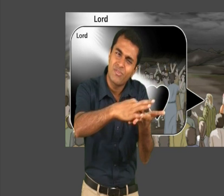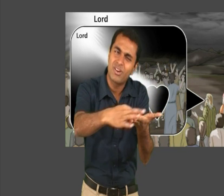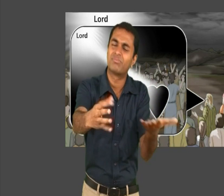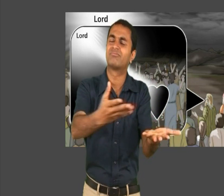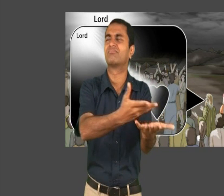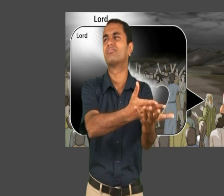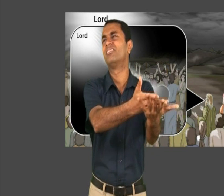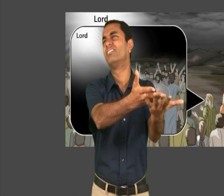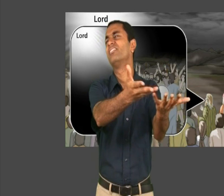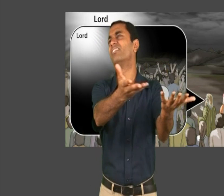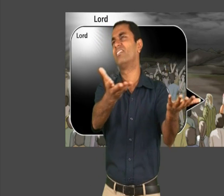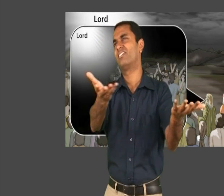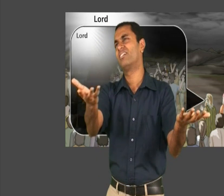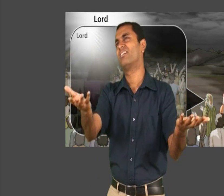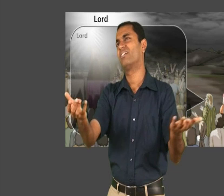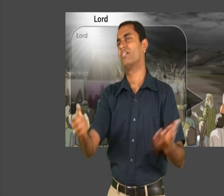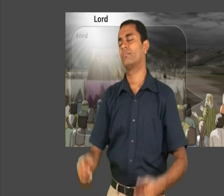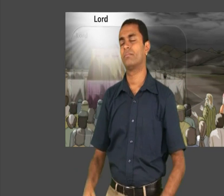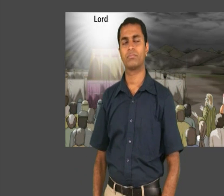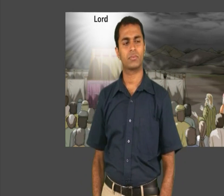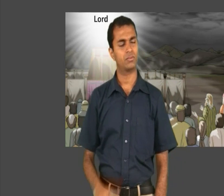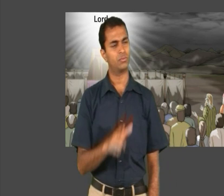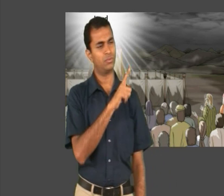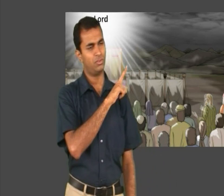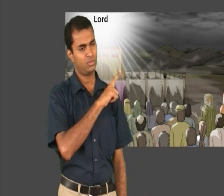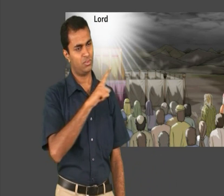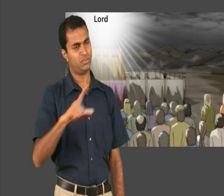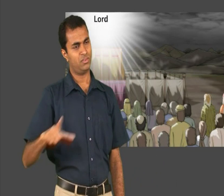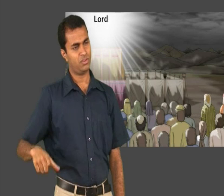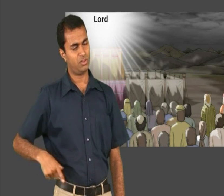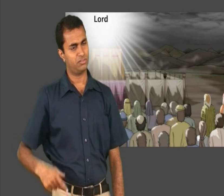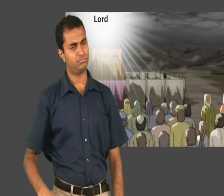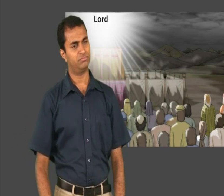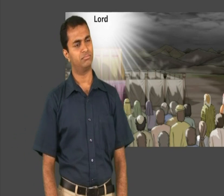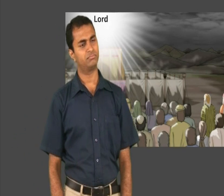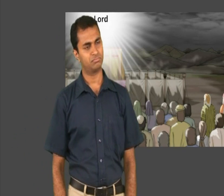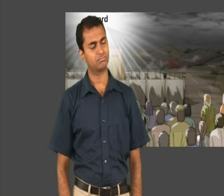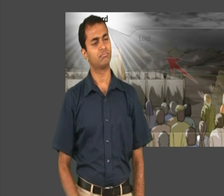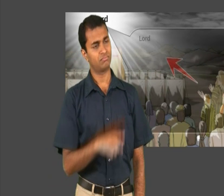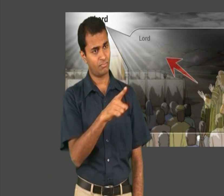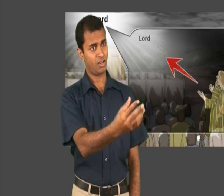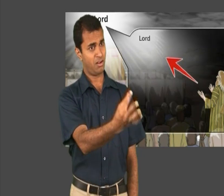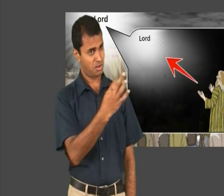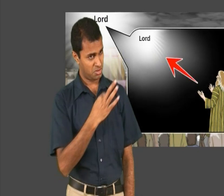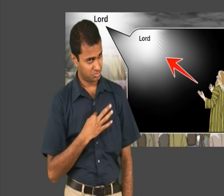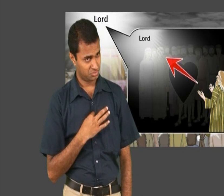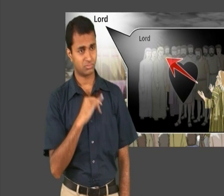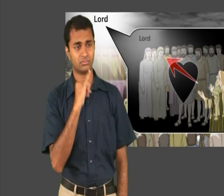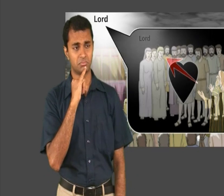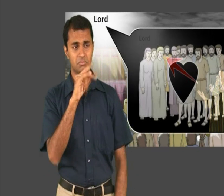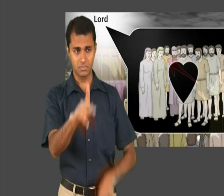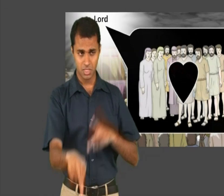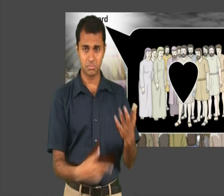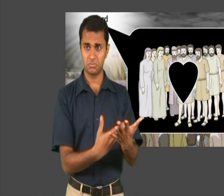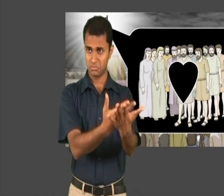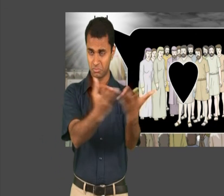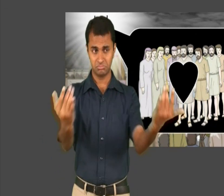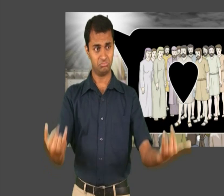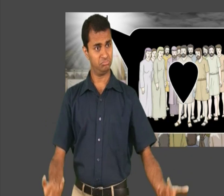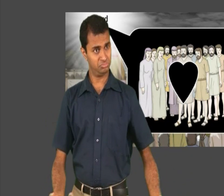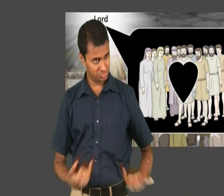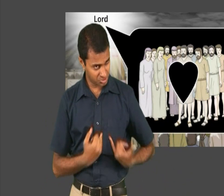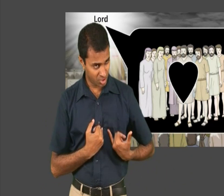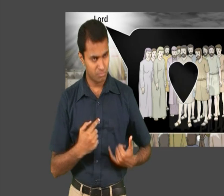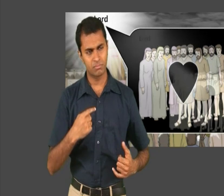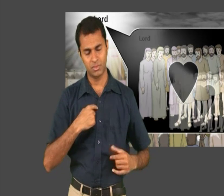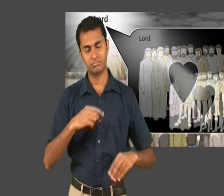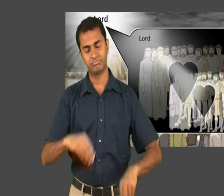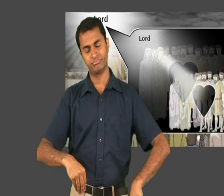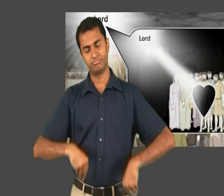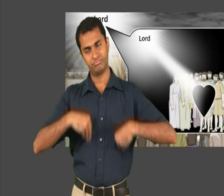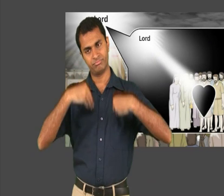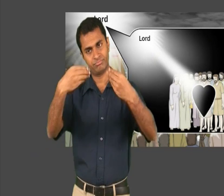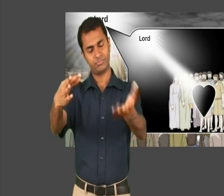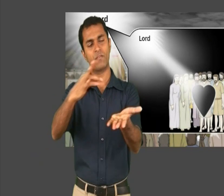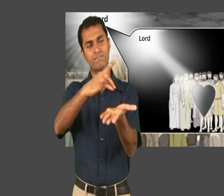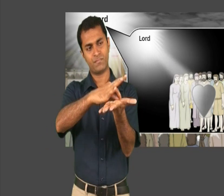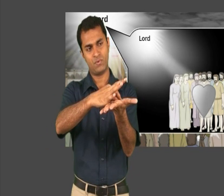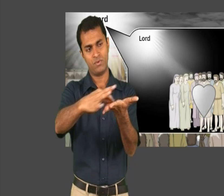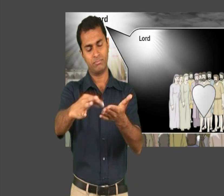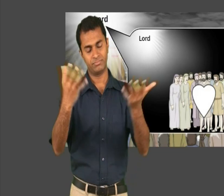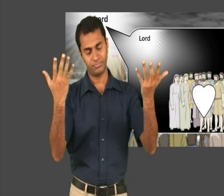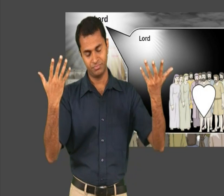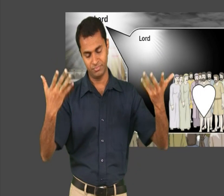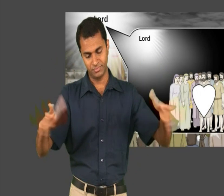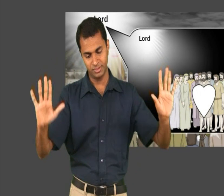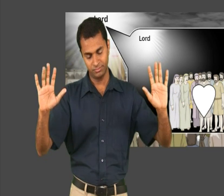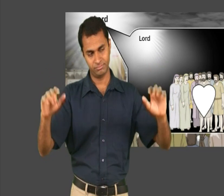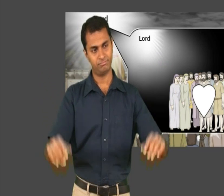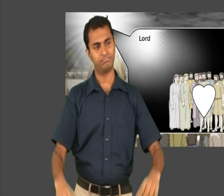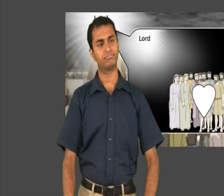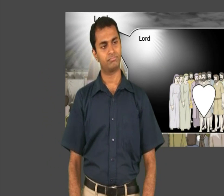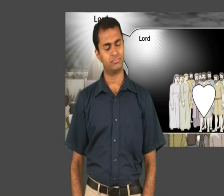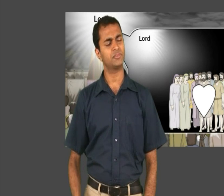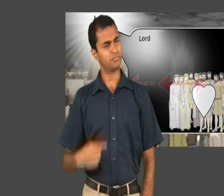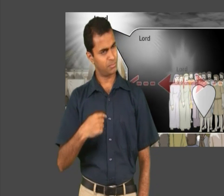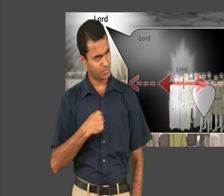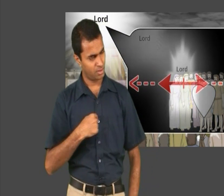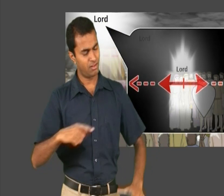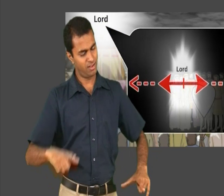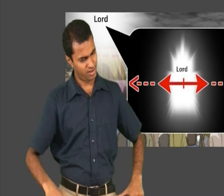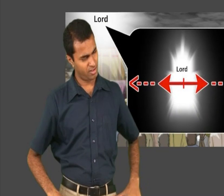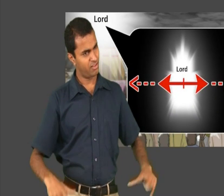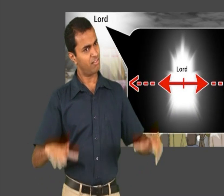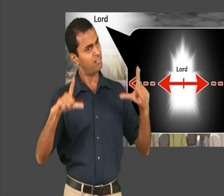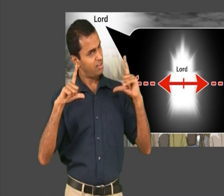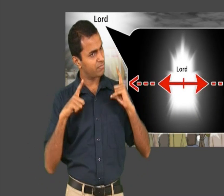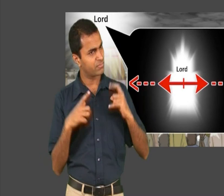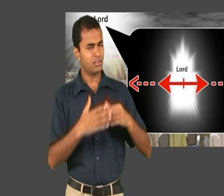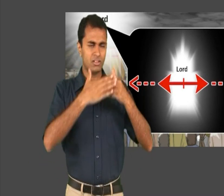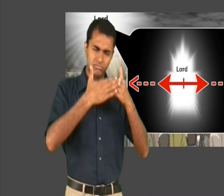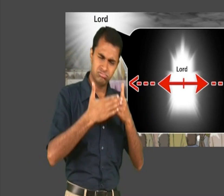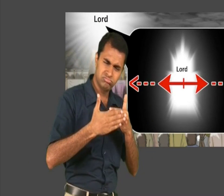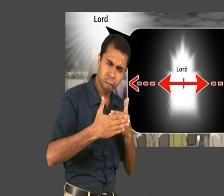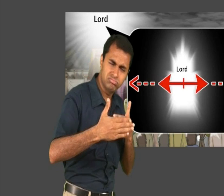“I have pardoned them as you requested,” the LORD replied.